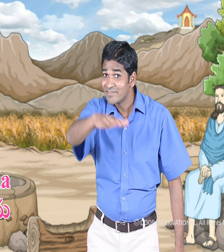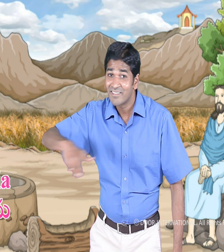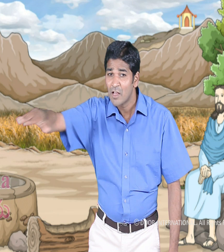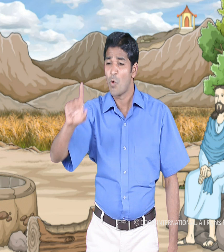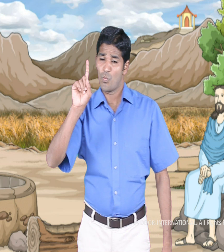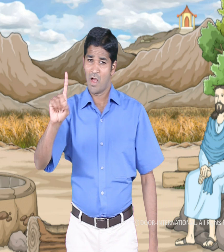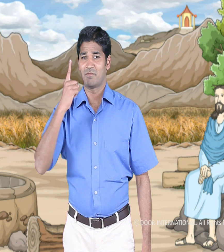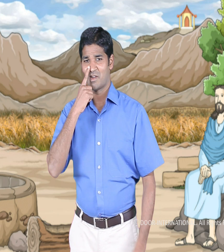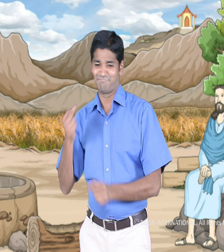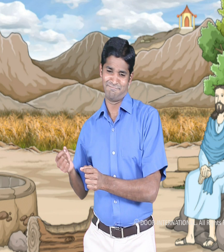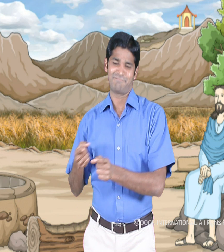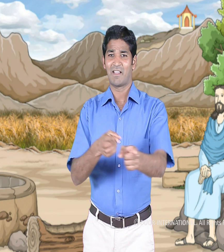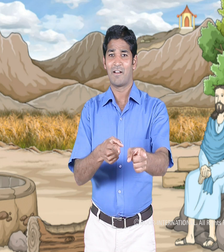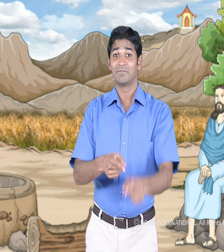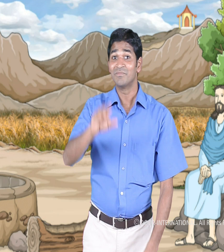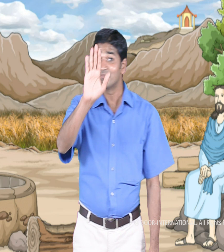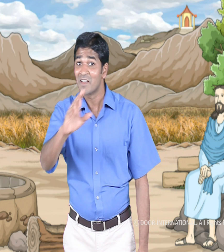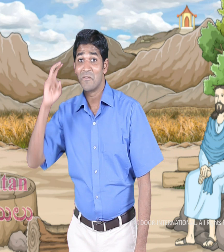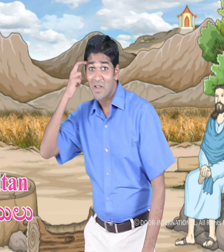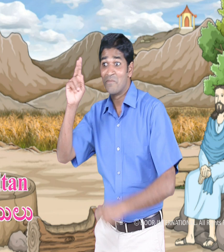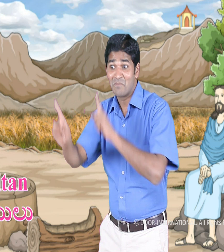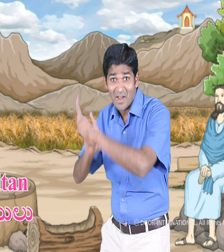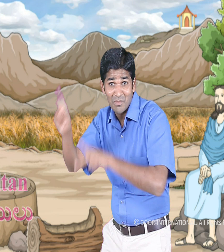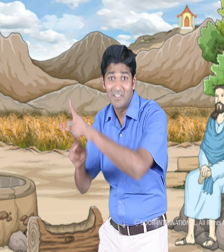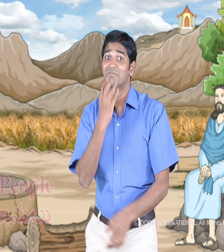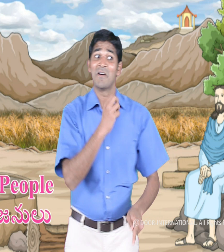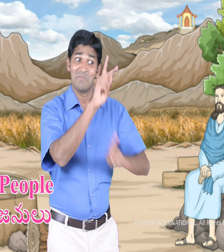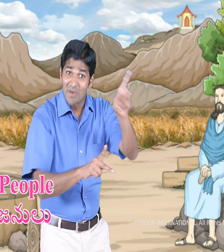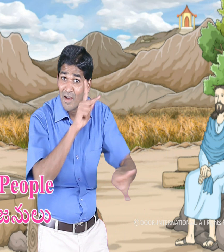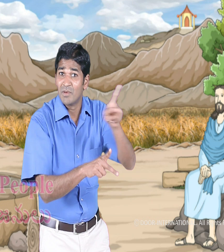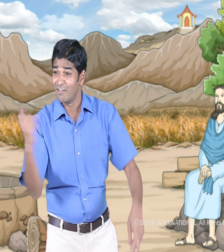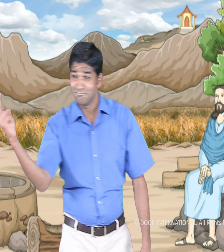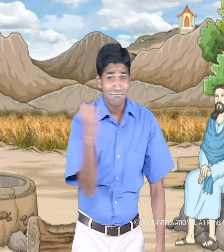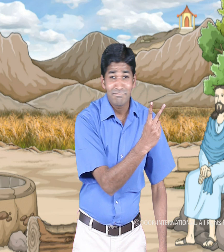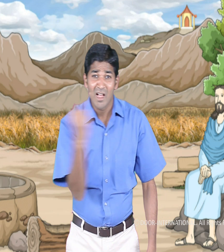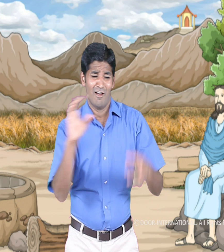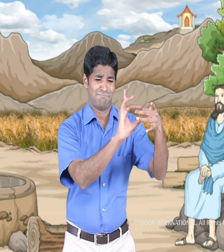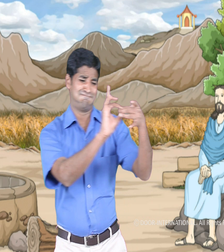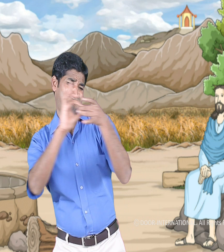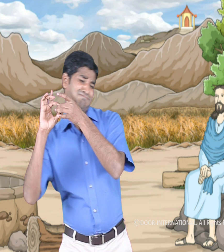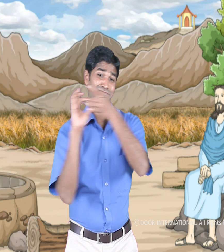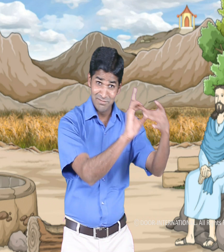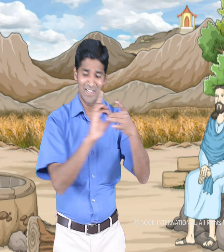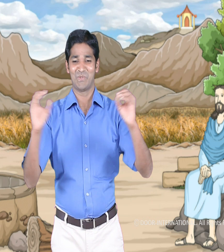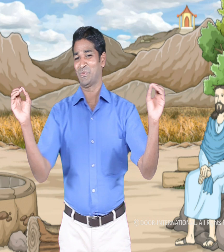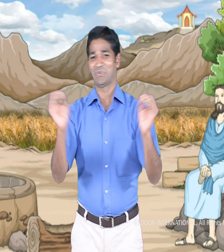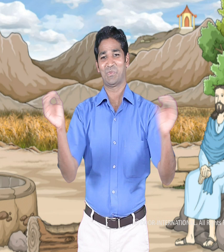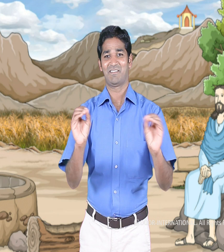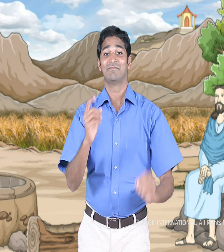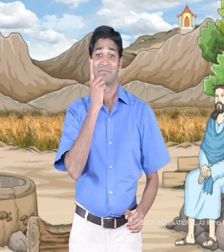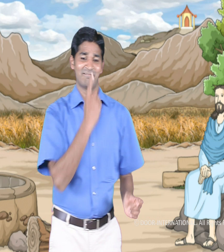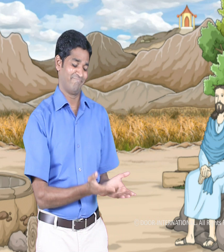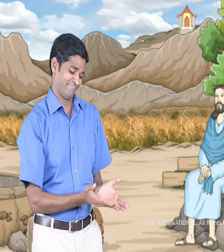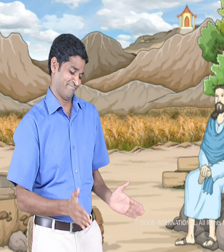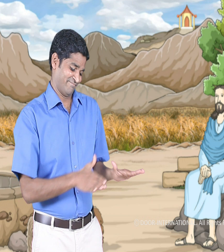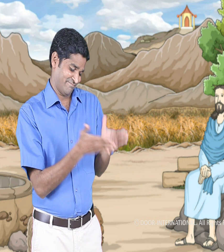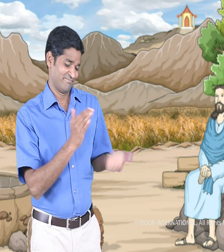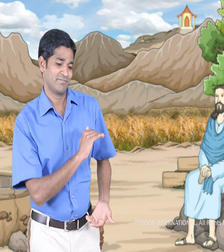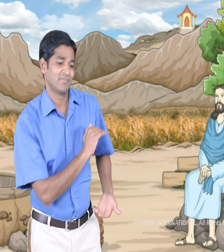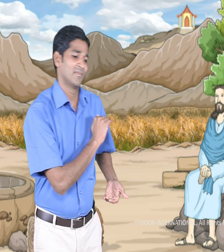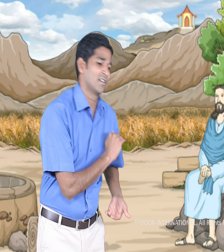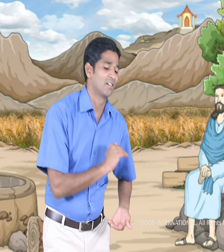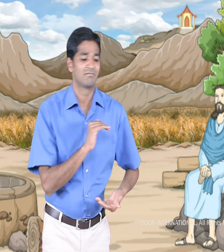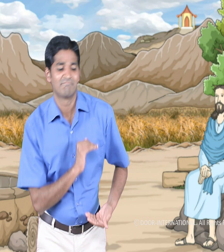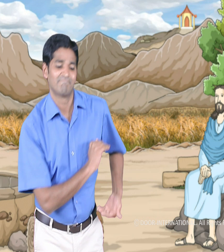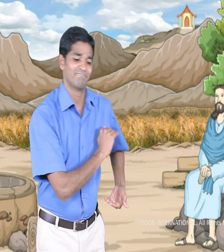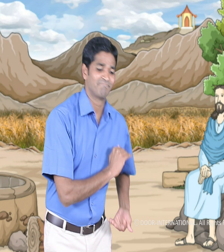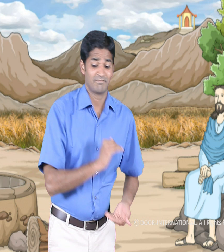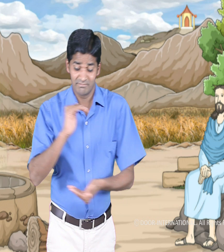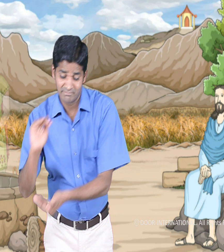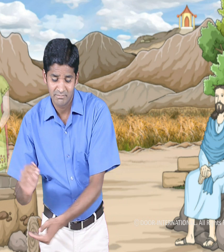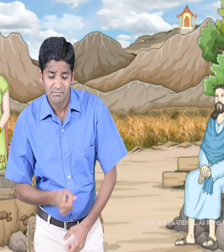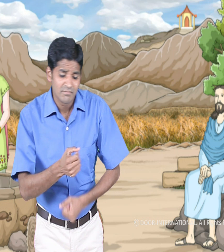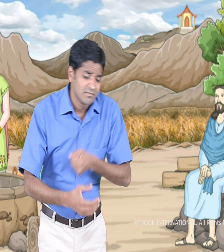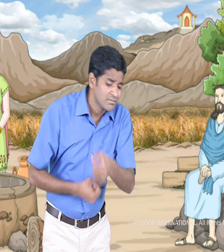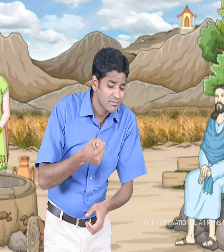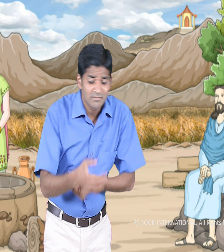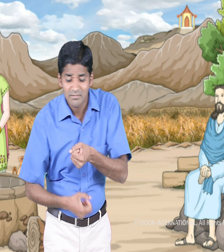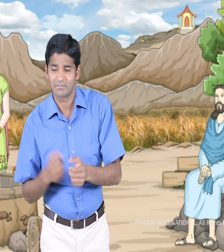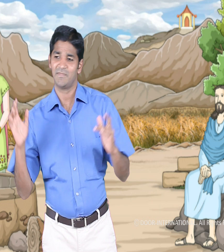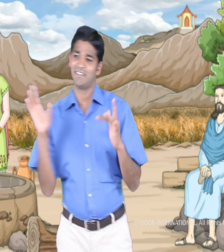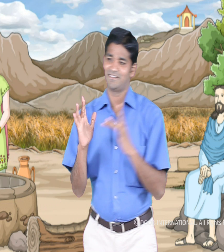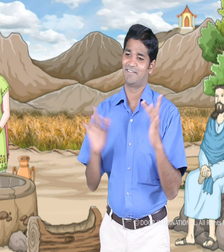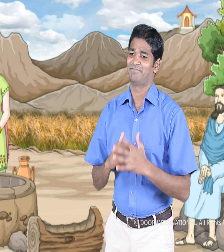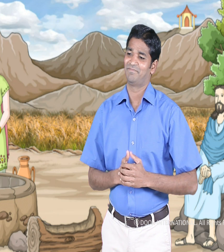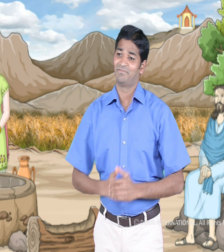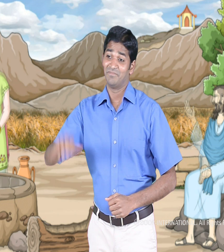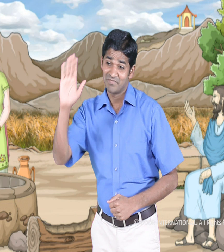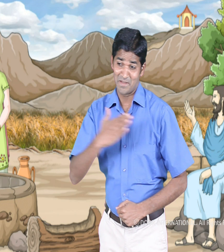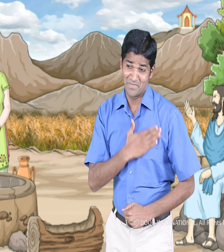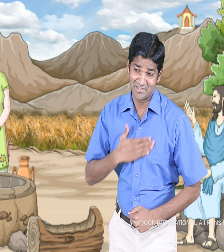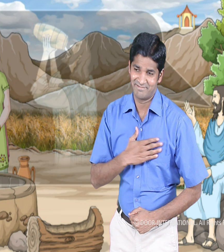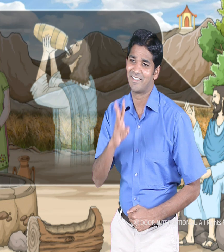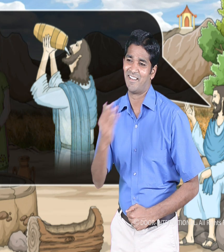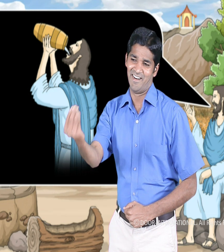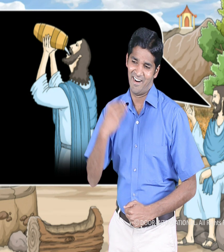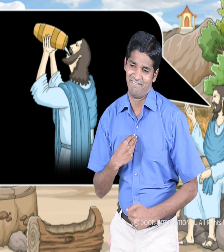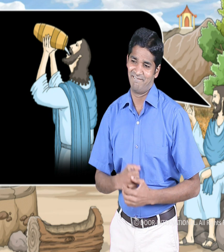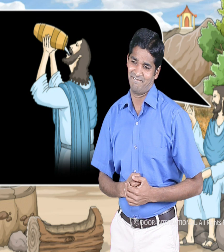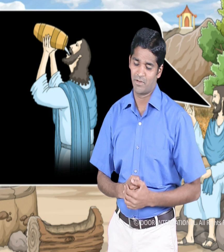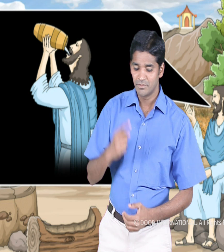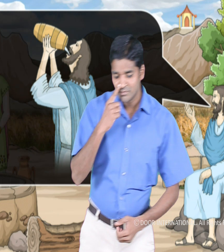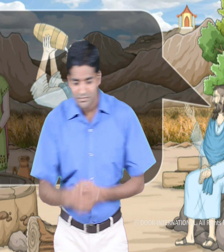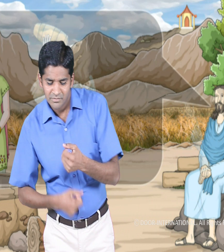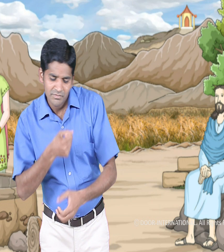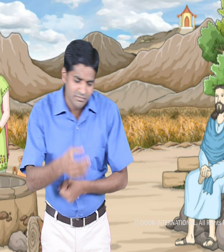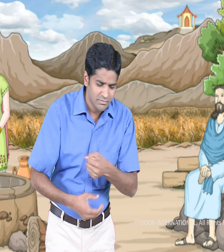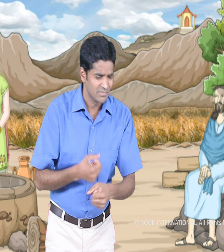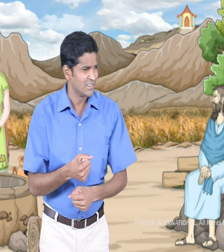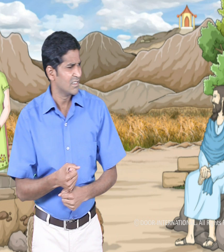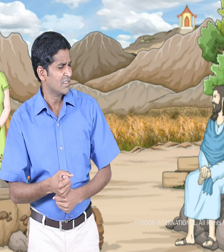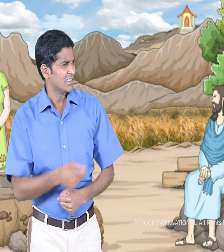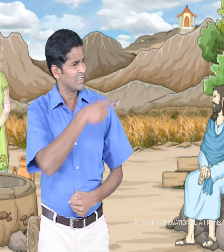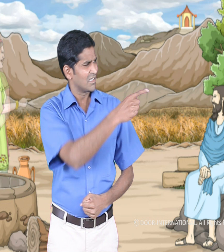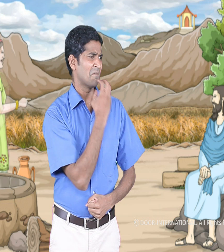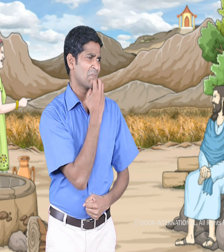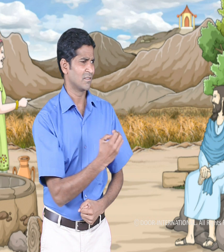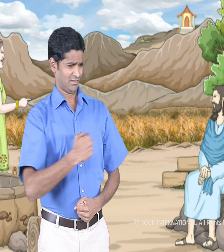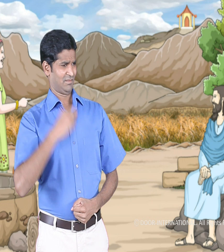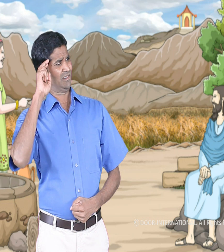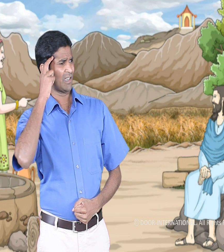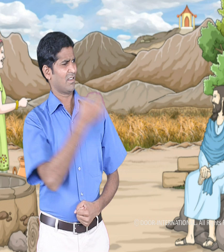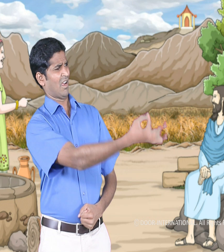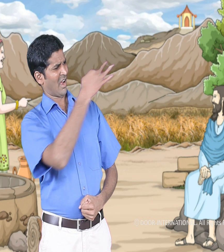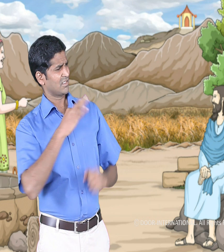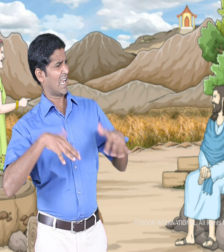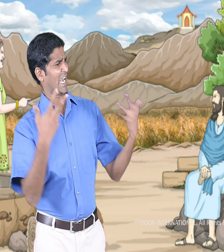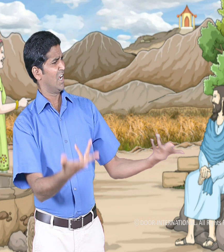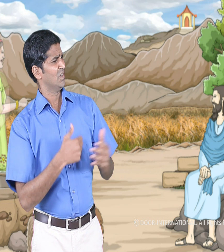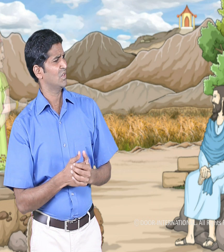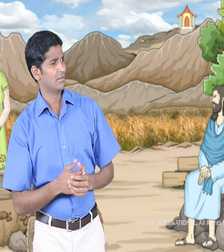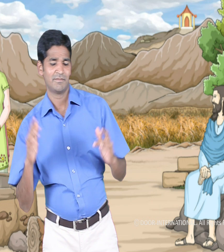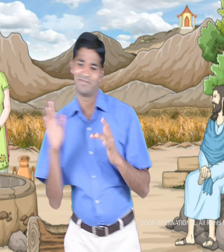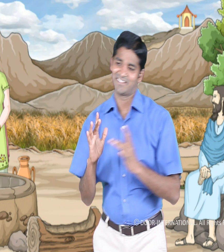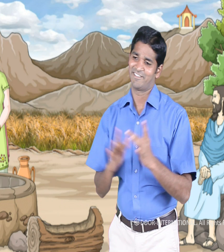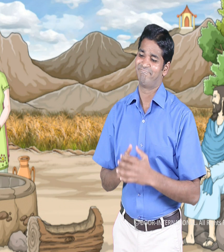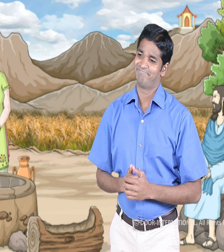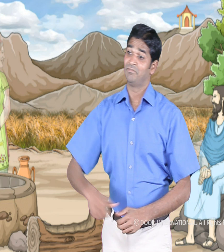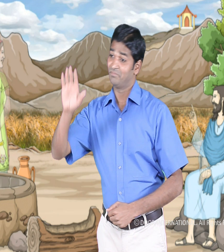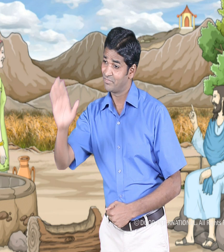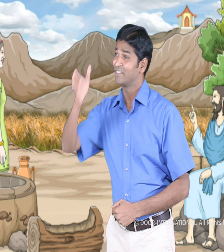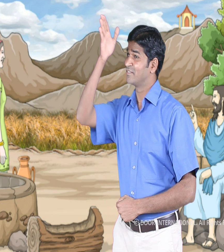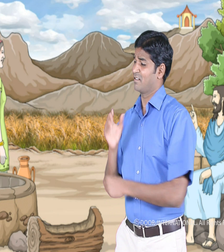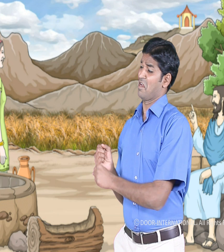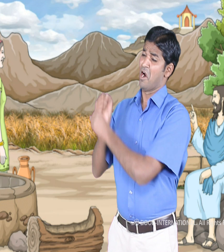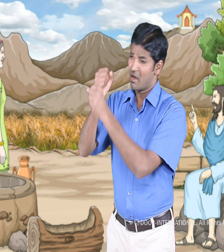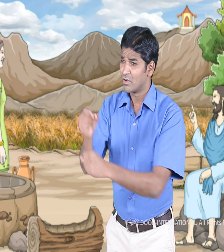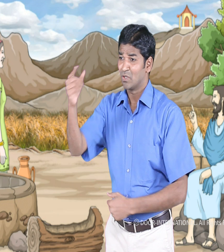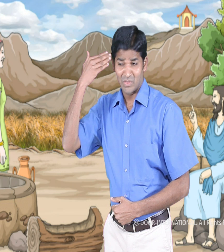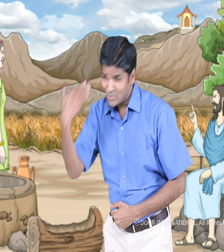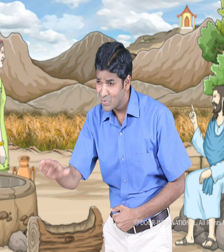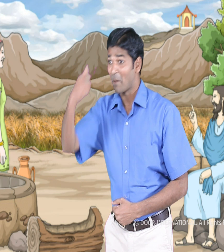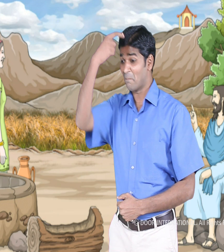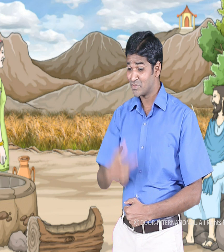When a Samaritan woman came to draw water, Jesus said to her, “Give Me a drink.” (His disciples had gone into the town to buy food.) “You are a Jew,” said the woman. “How can You ask for a drink from me, a Samaritan woman?”